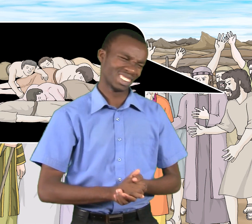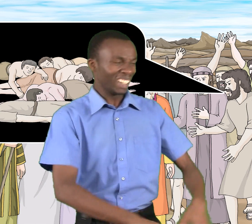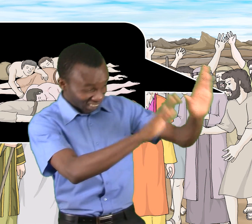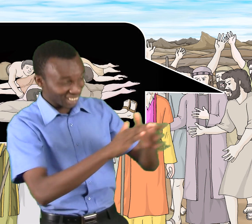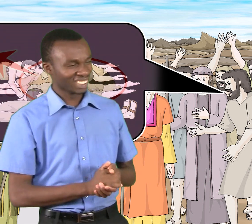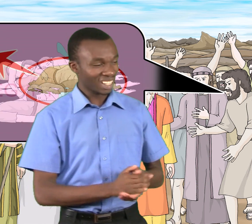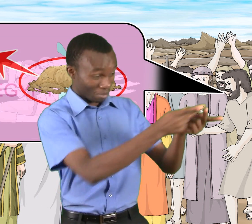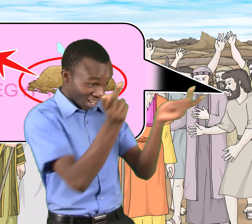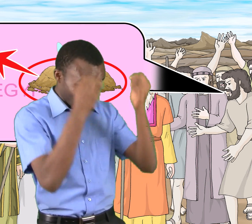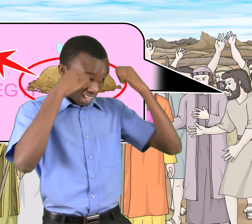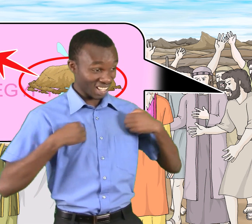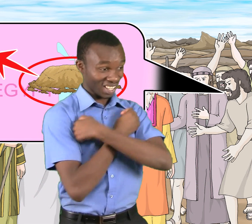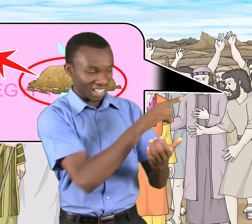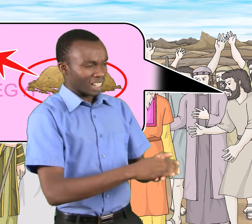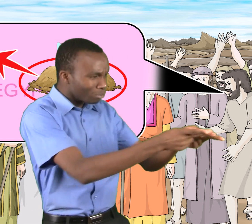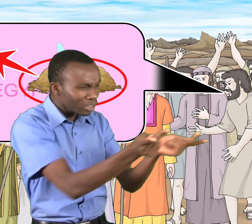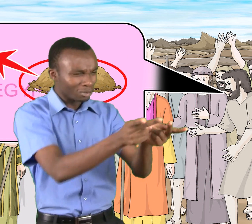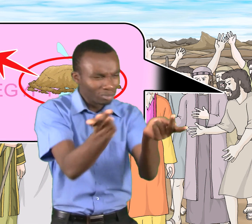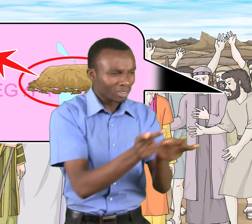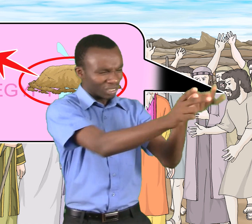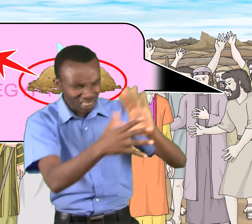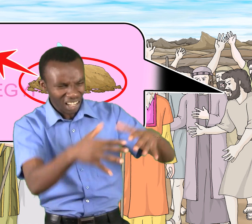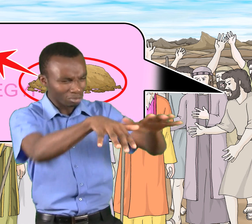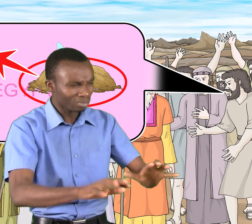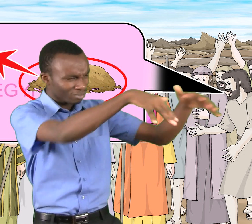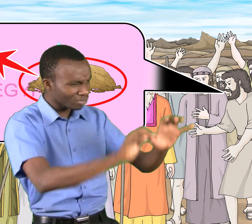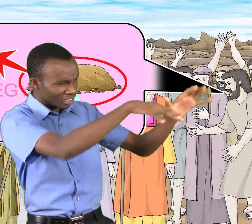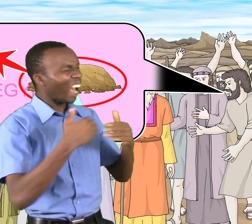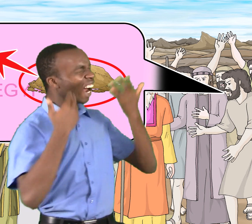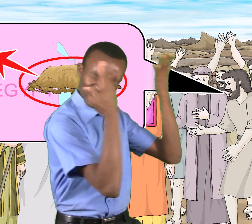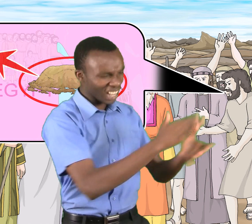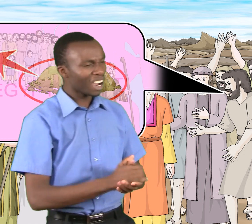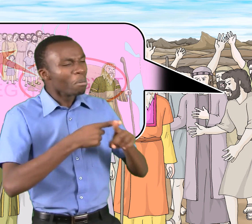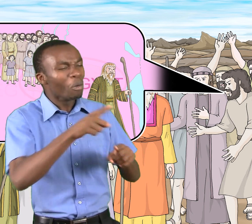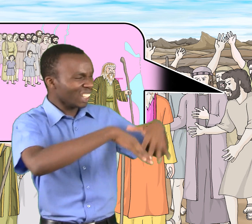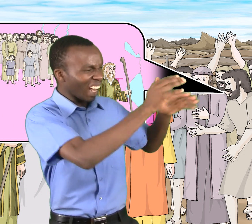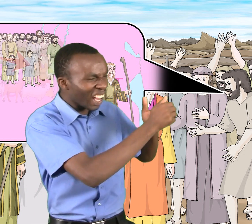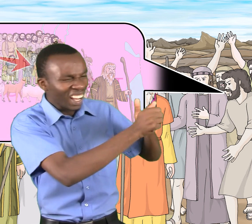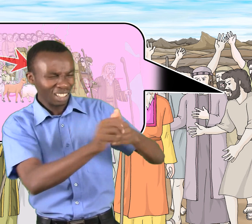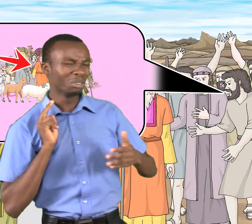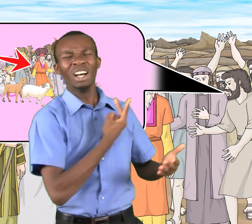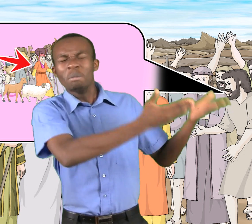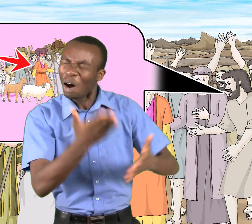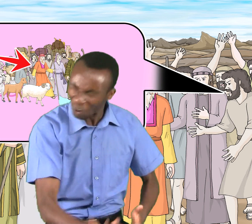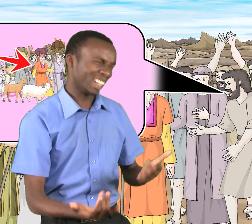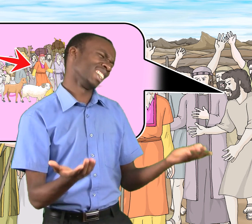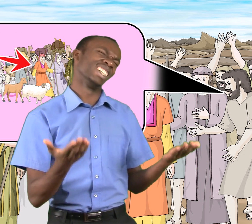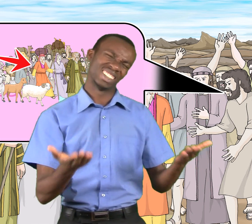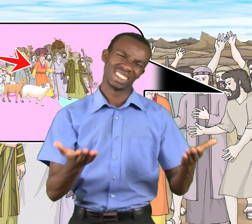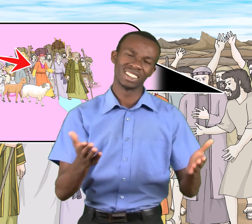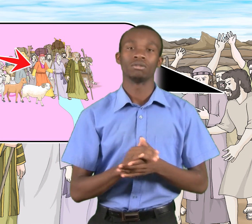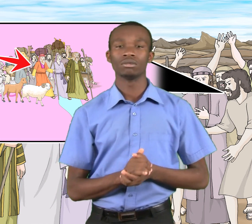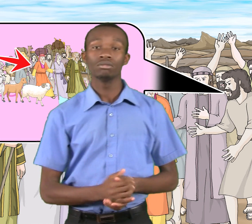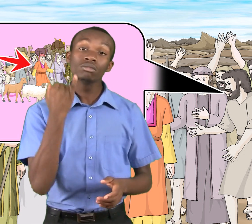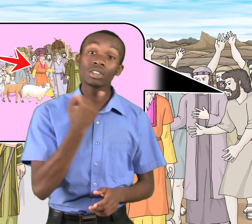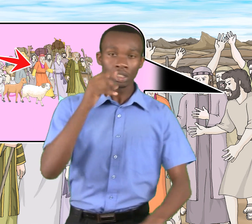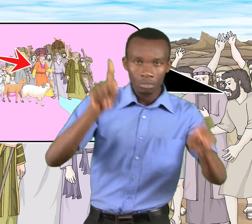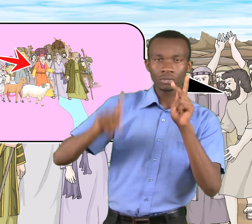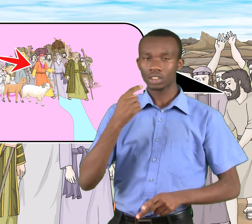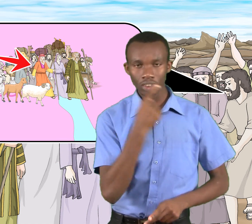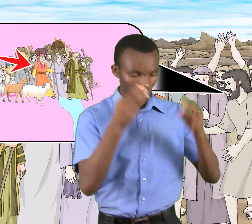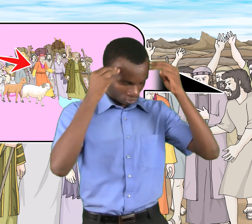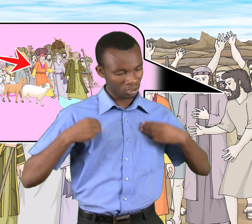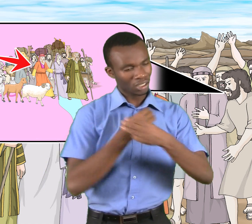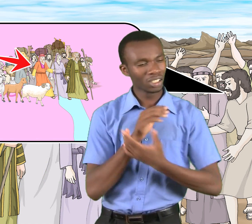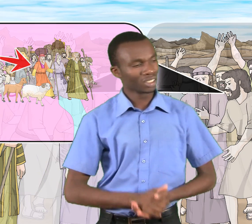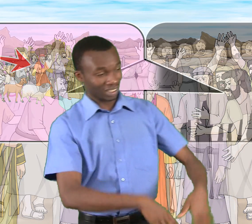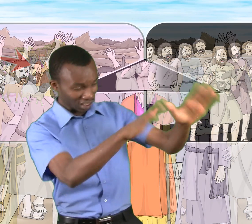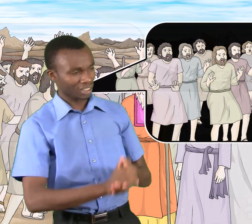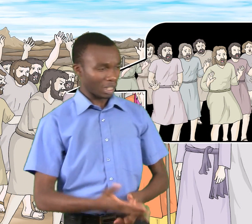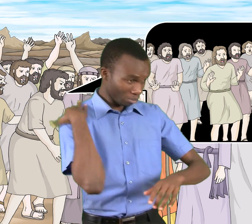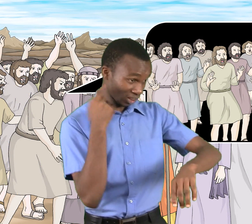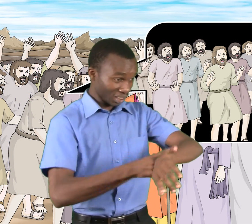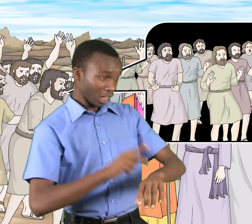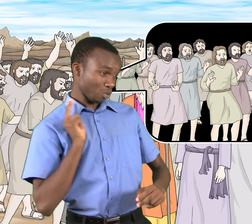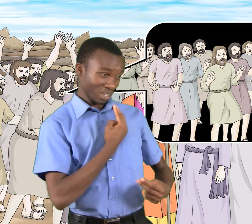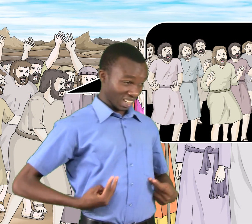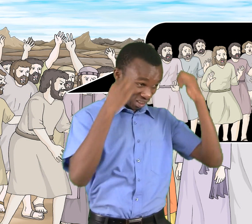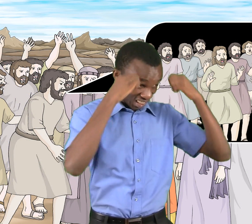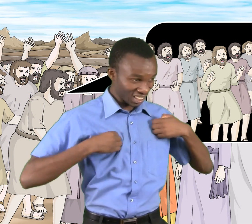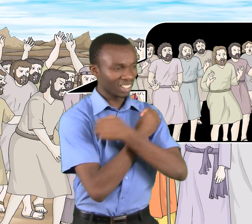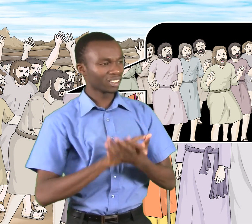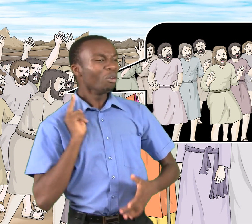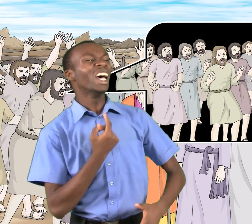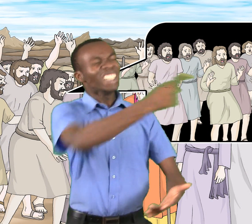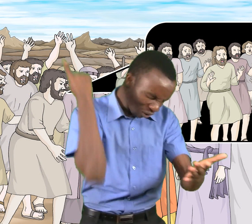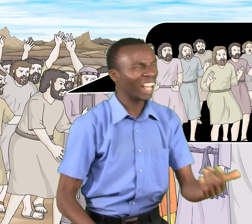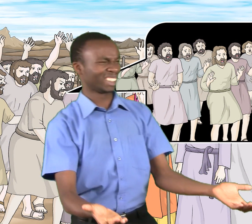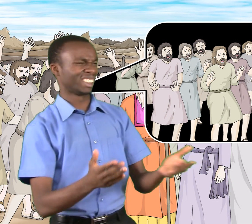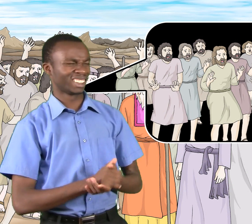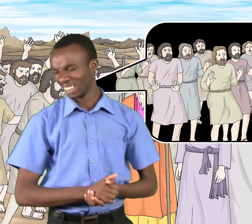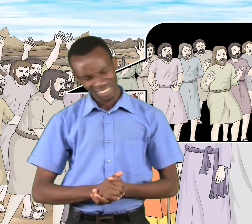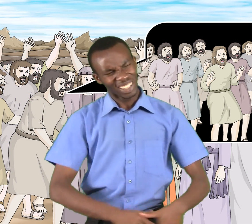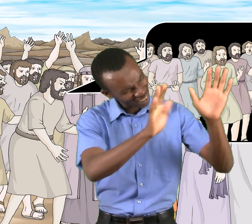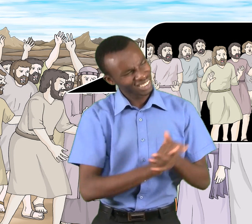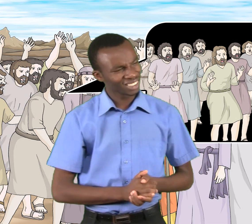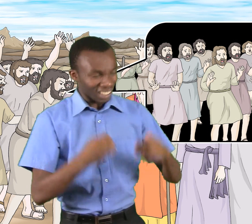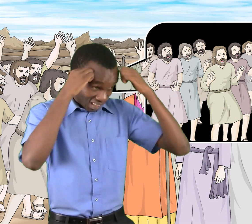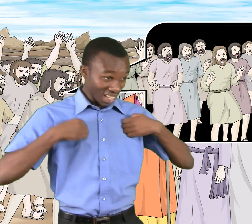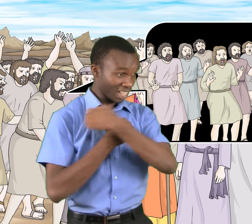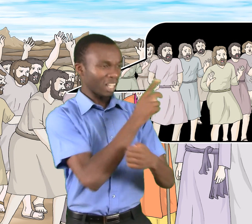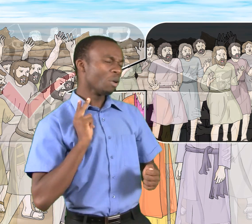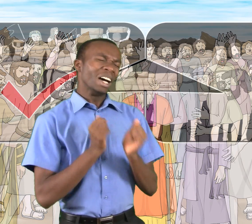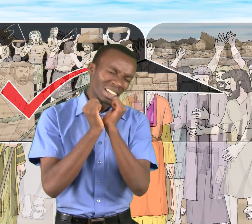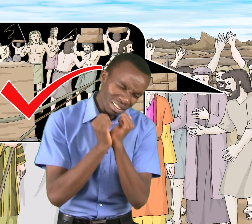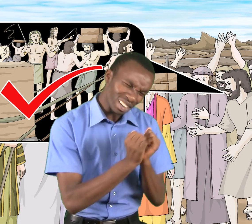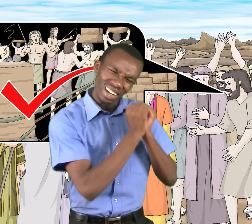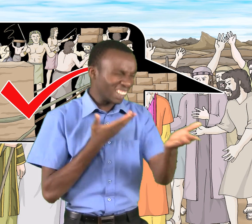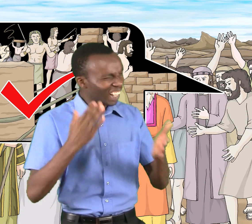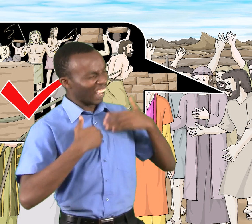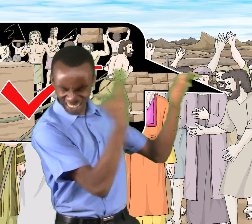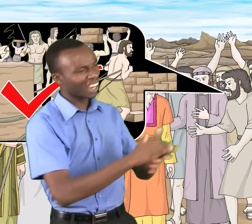What have you done to us by bringing us out of Egypt? Did we not say to you in Egypt, ‘Leave us alone so that we may serve the Egyptians’?